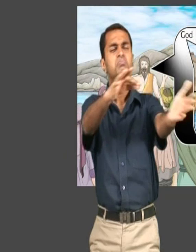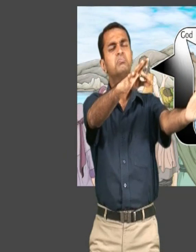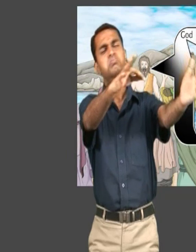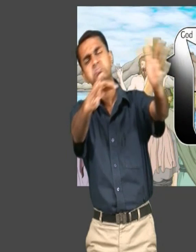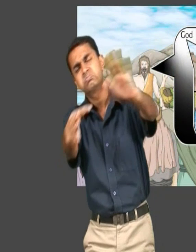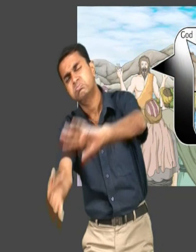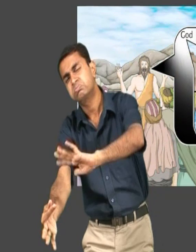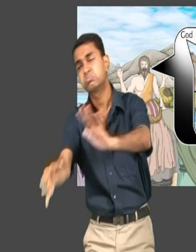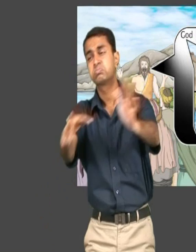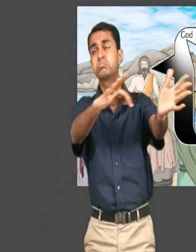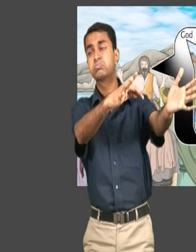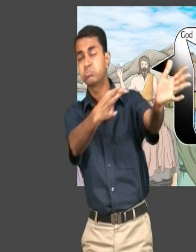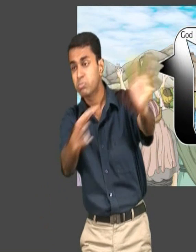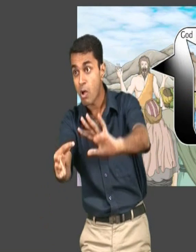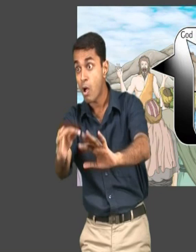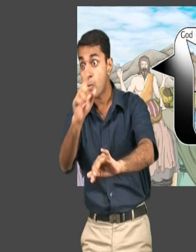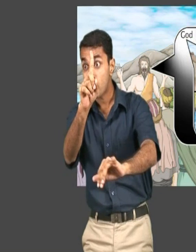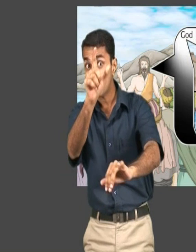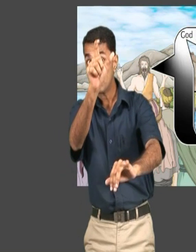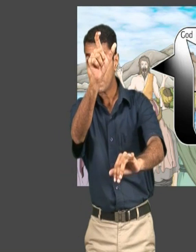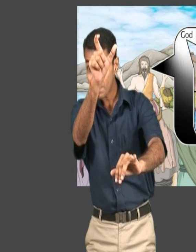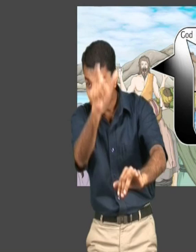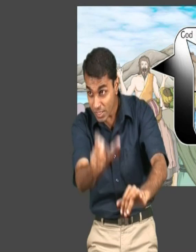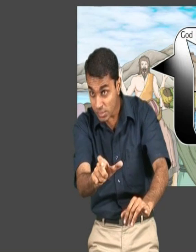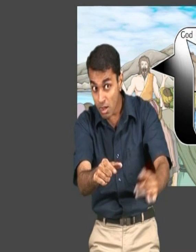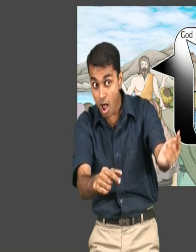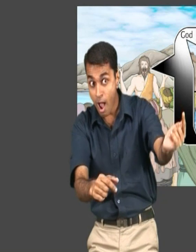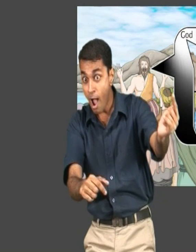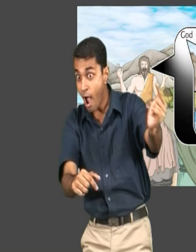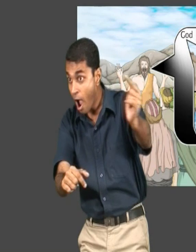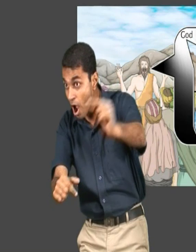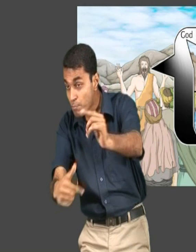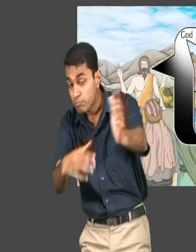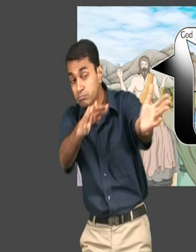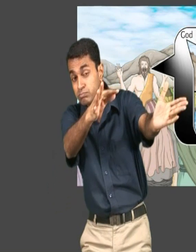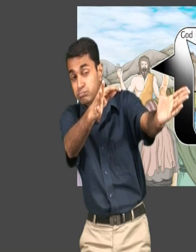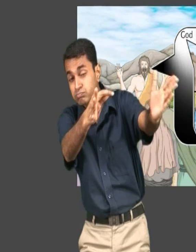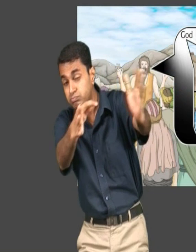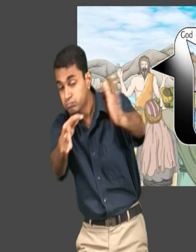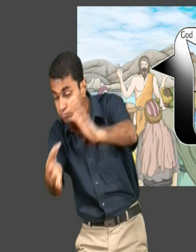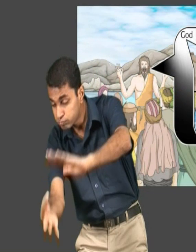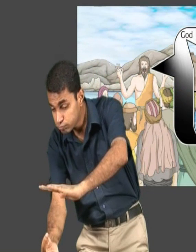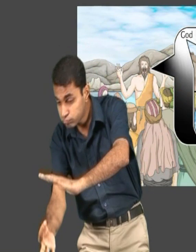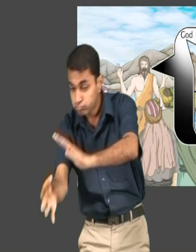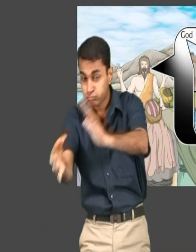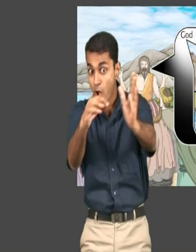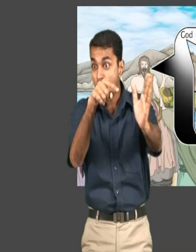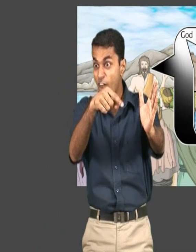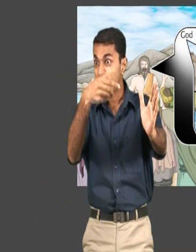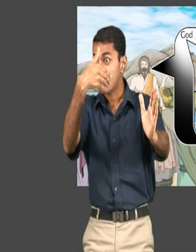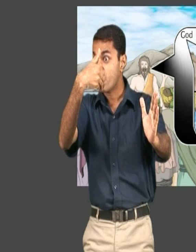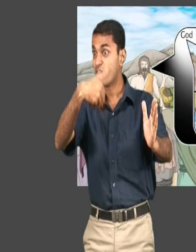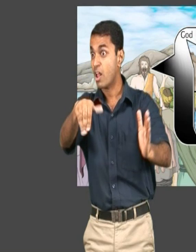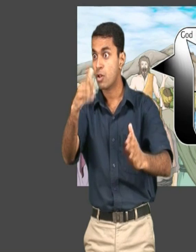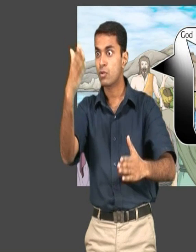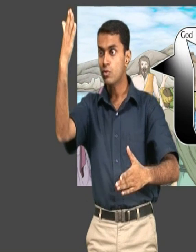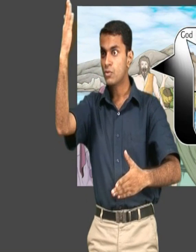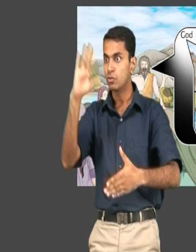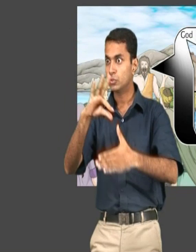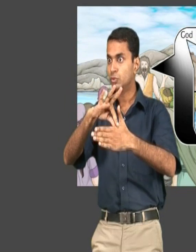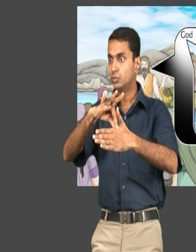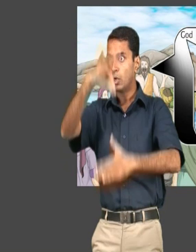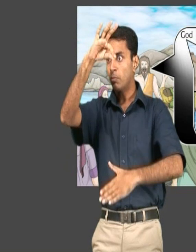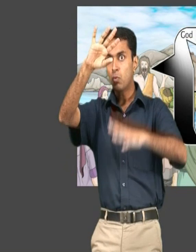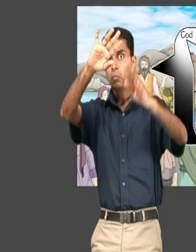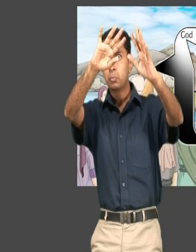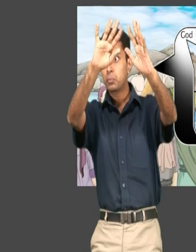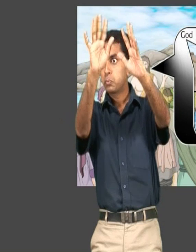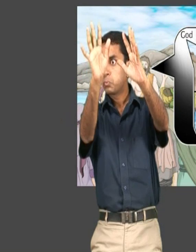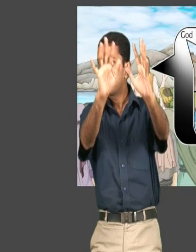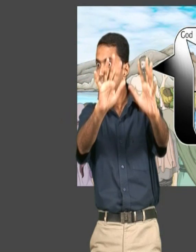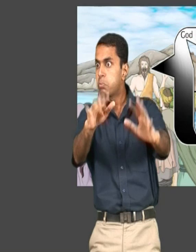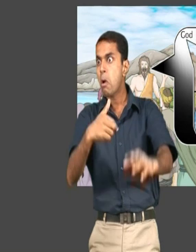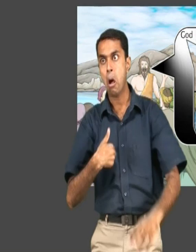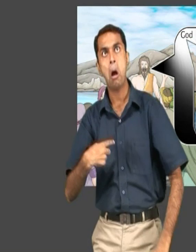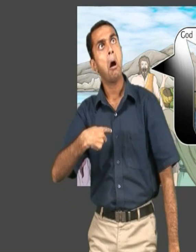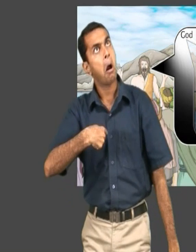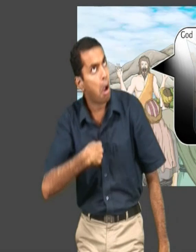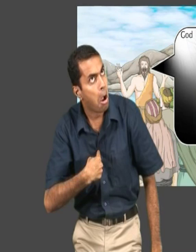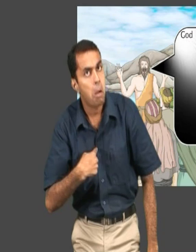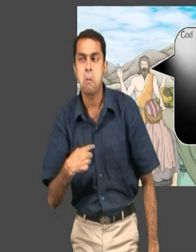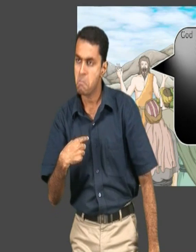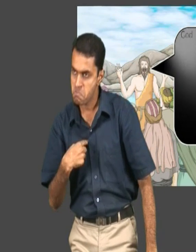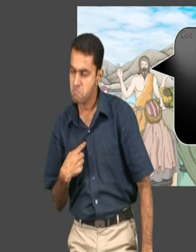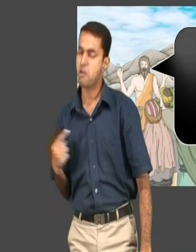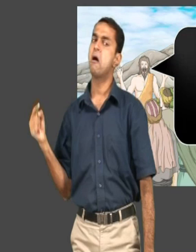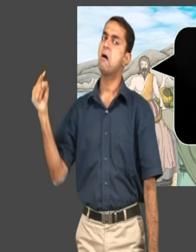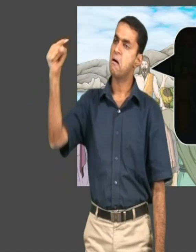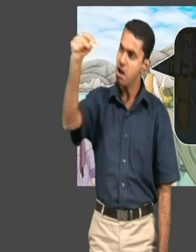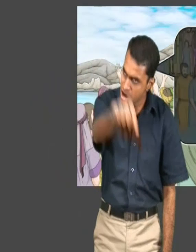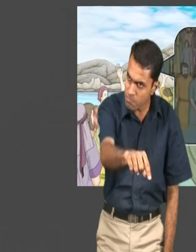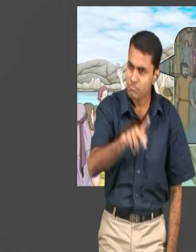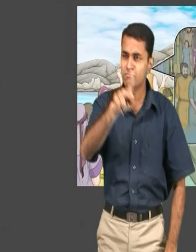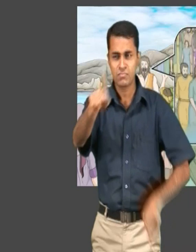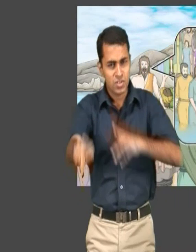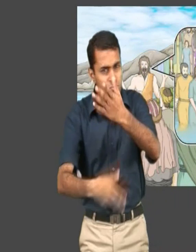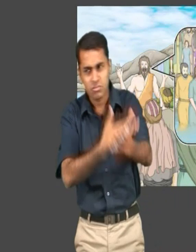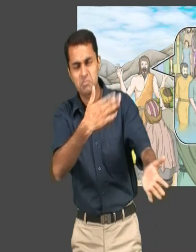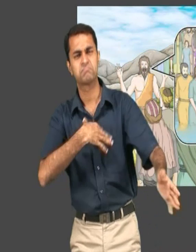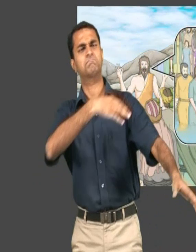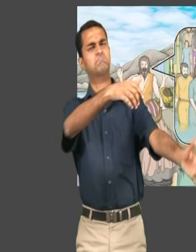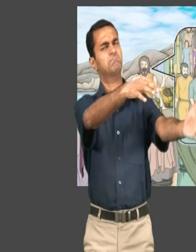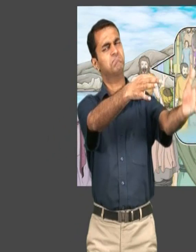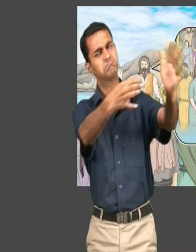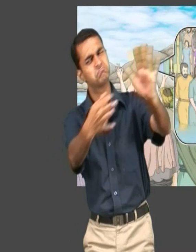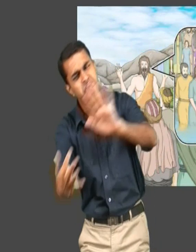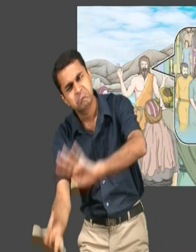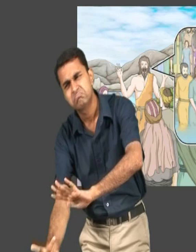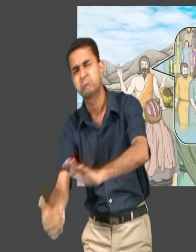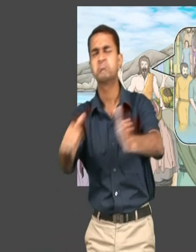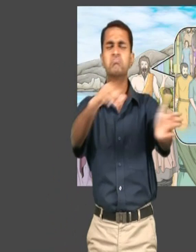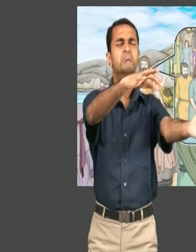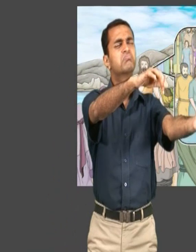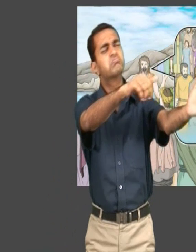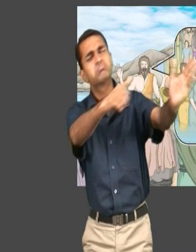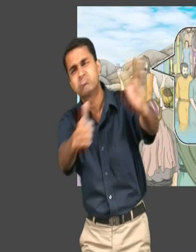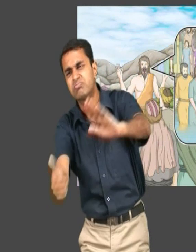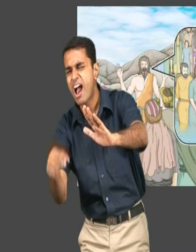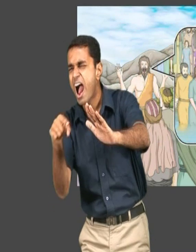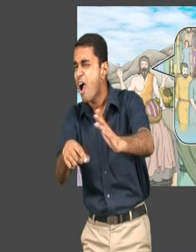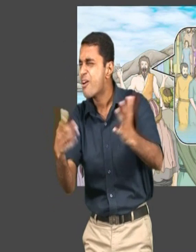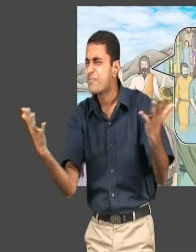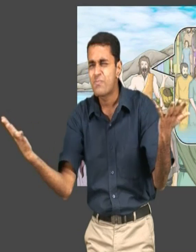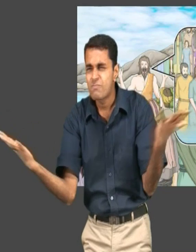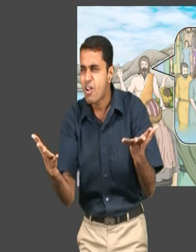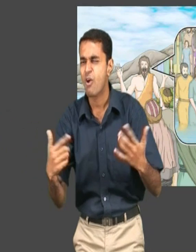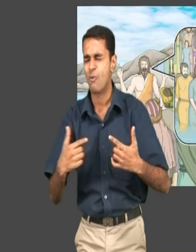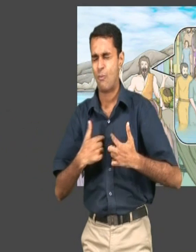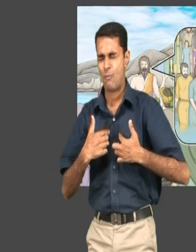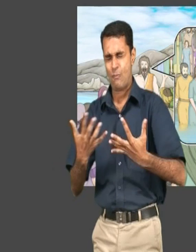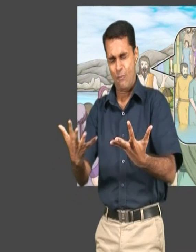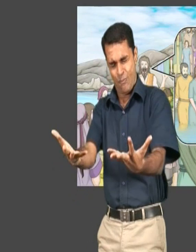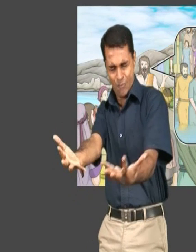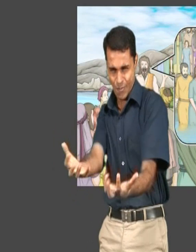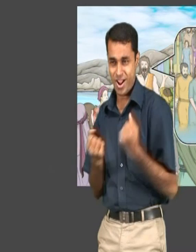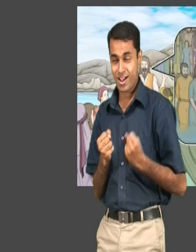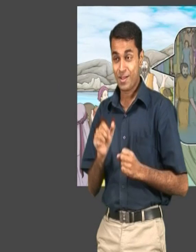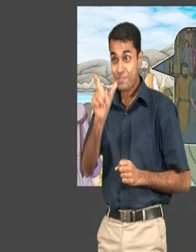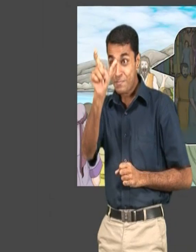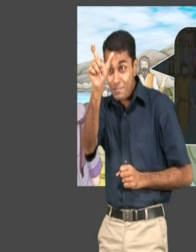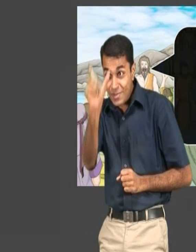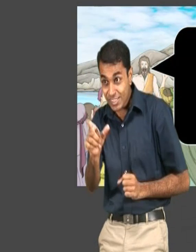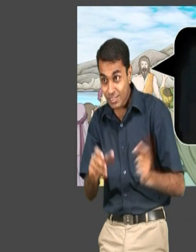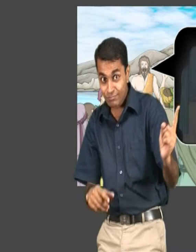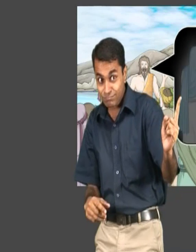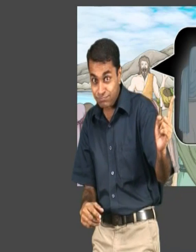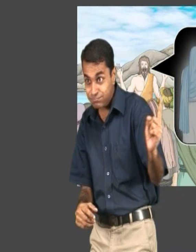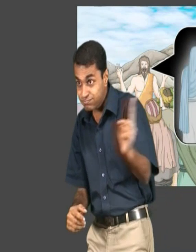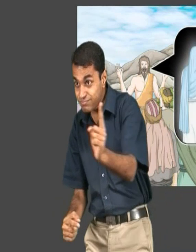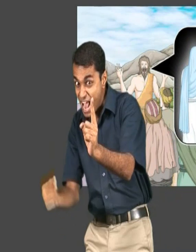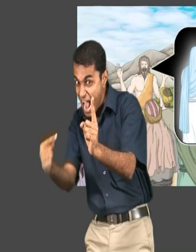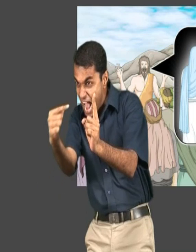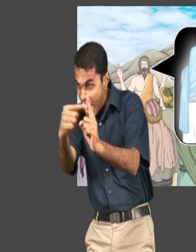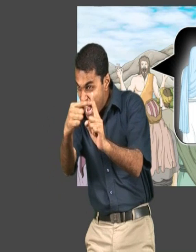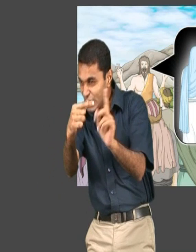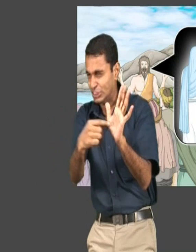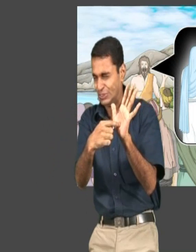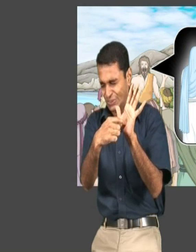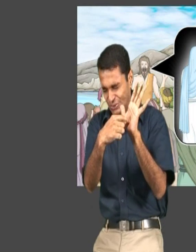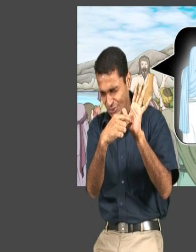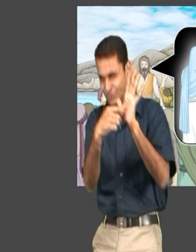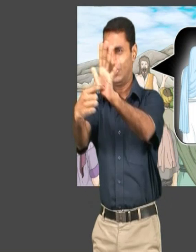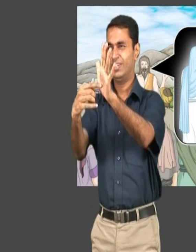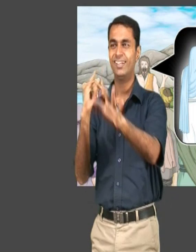Then John testified, “I saw the Spirit descending from heaven like a dove and resting on Him.